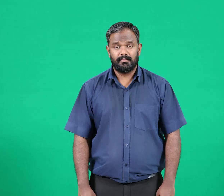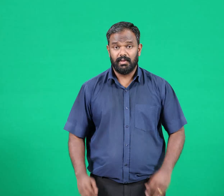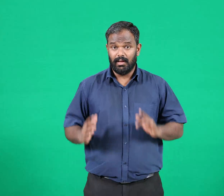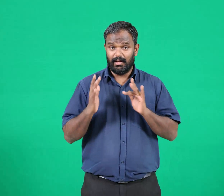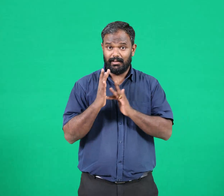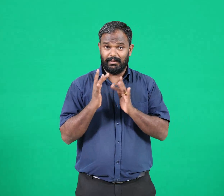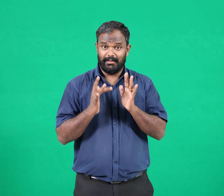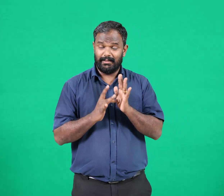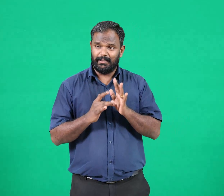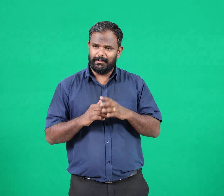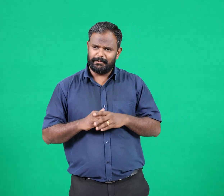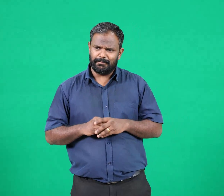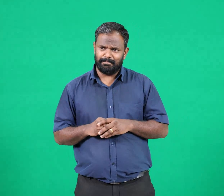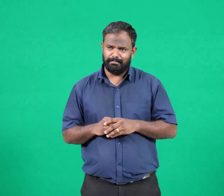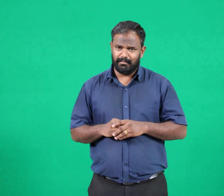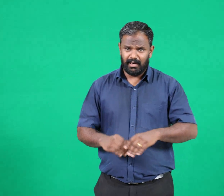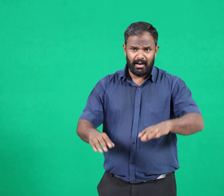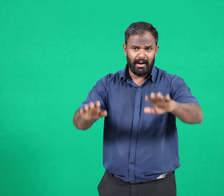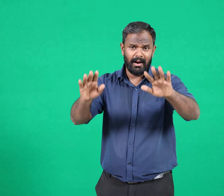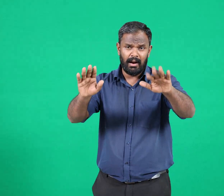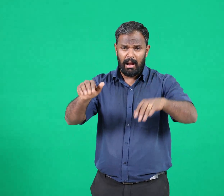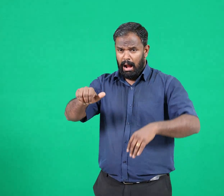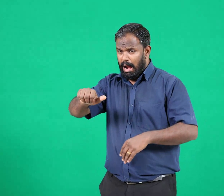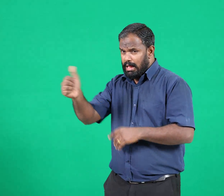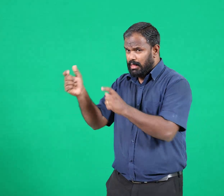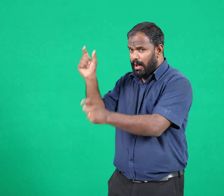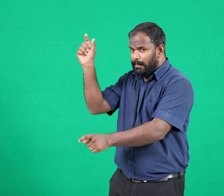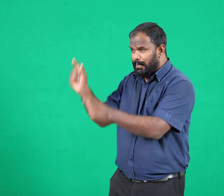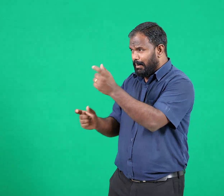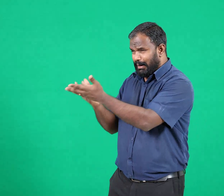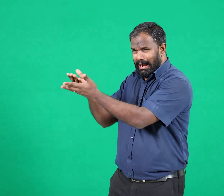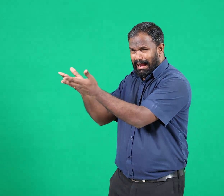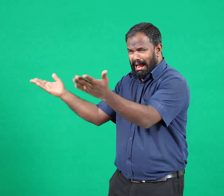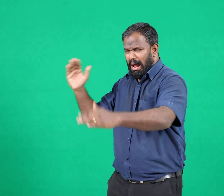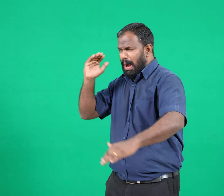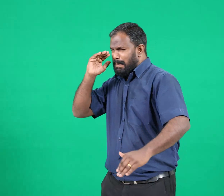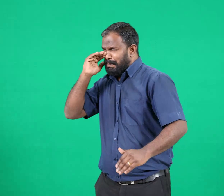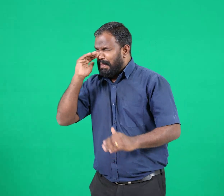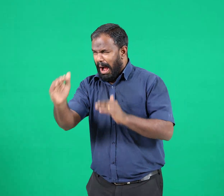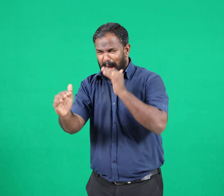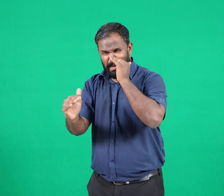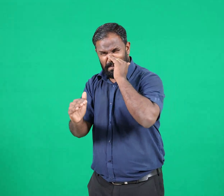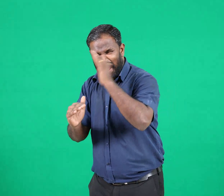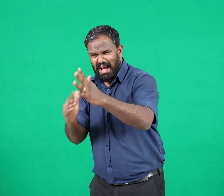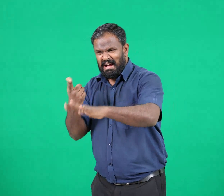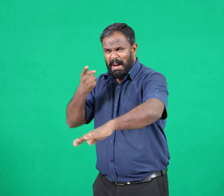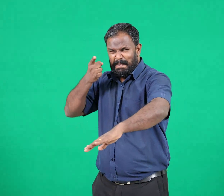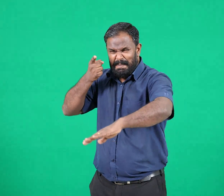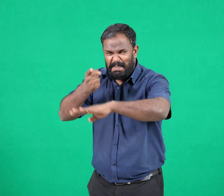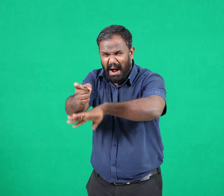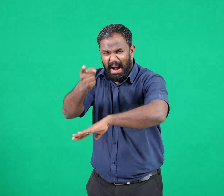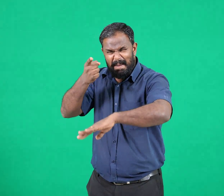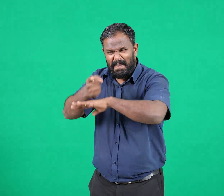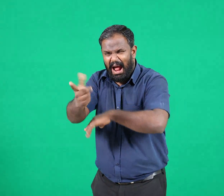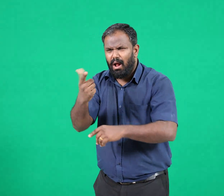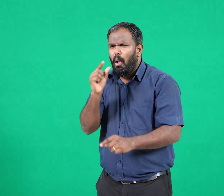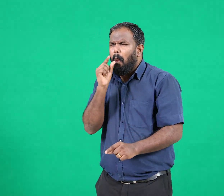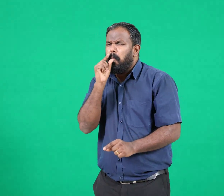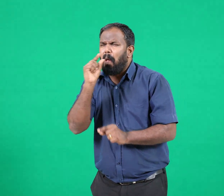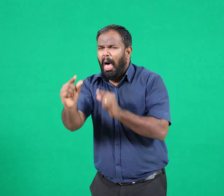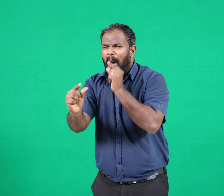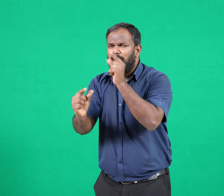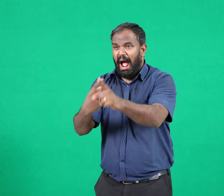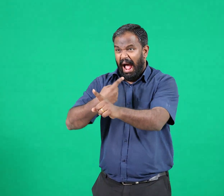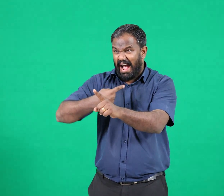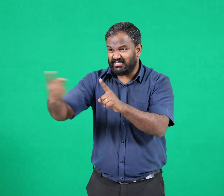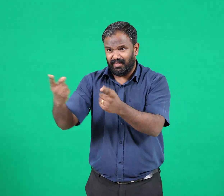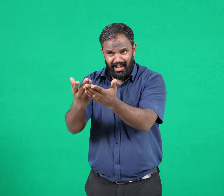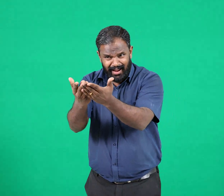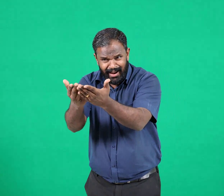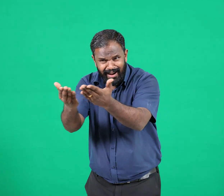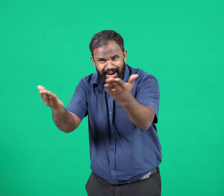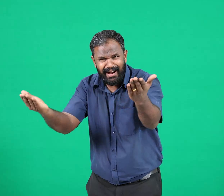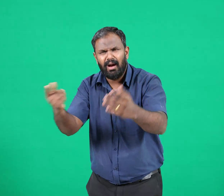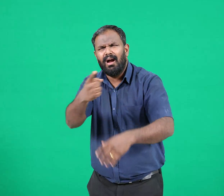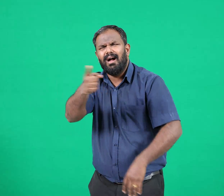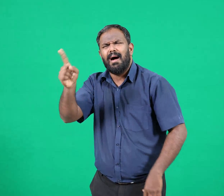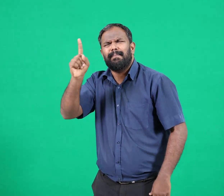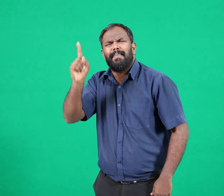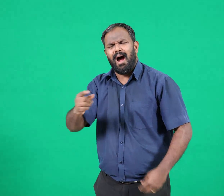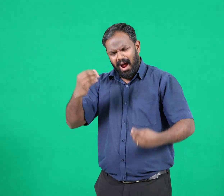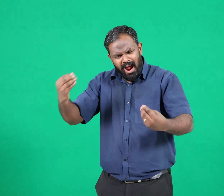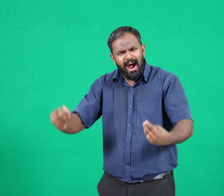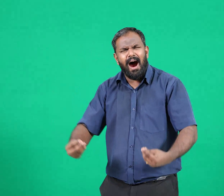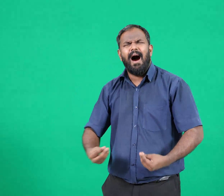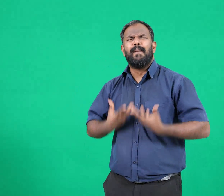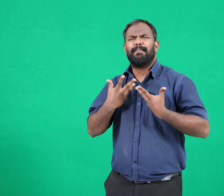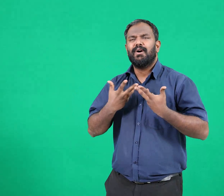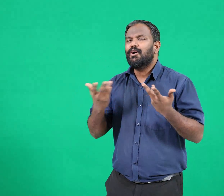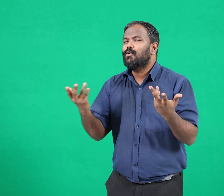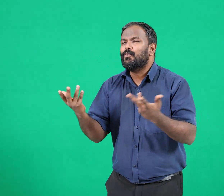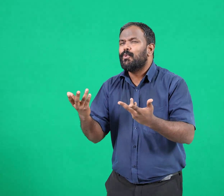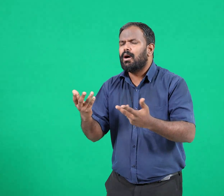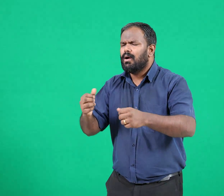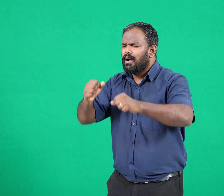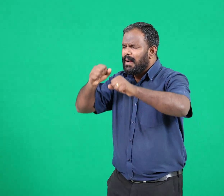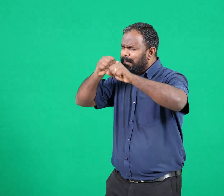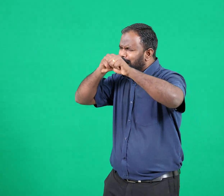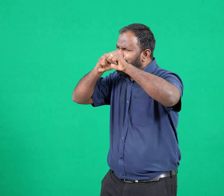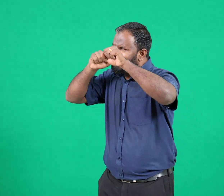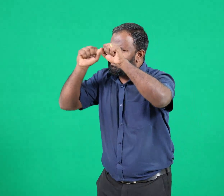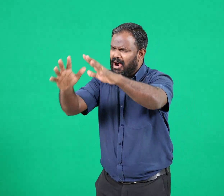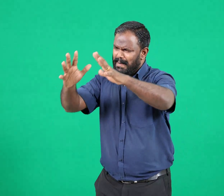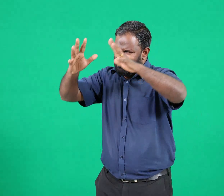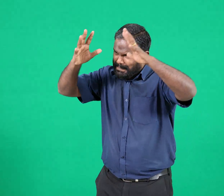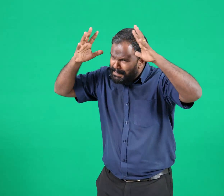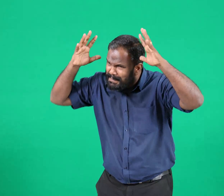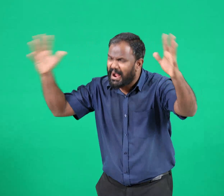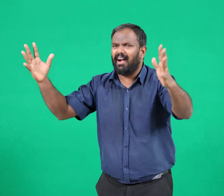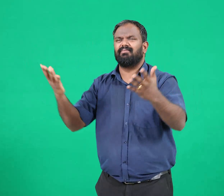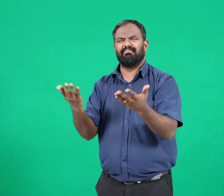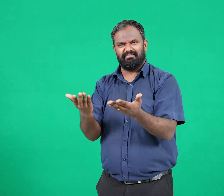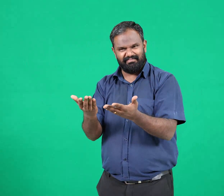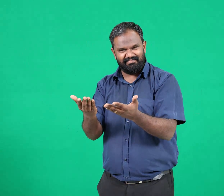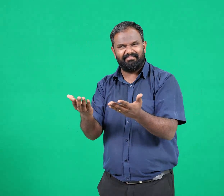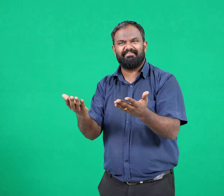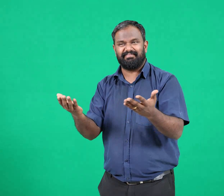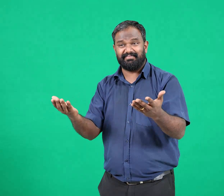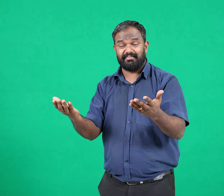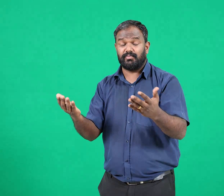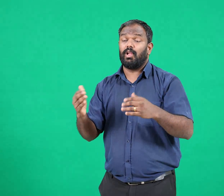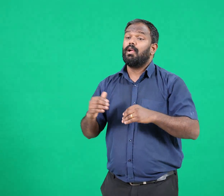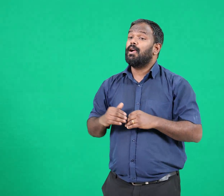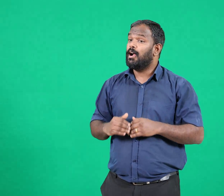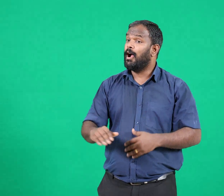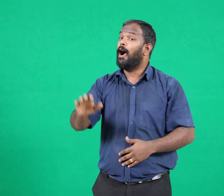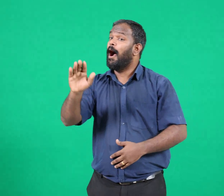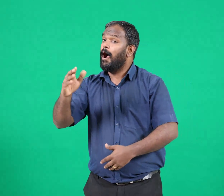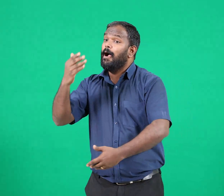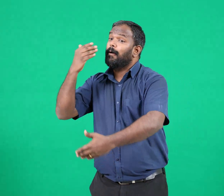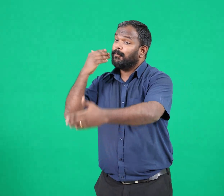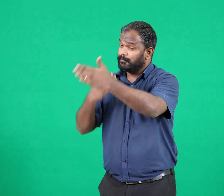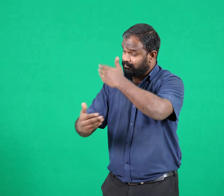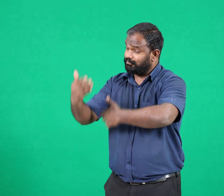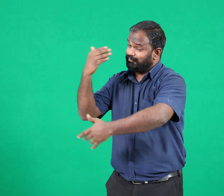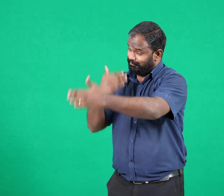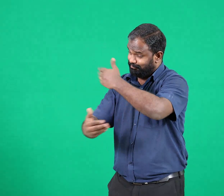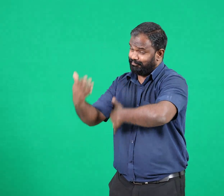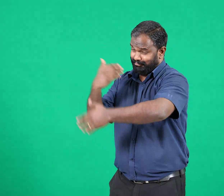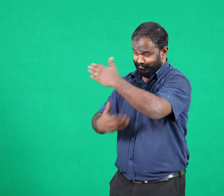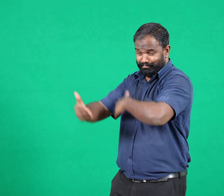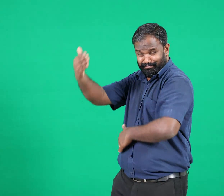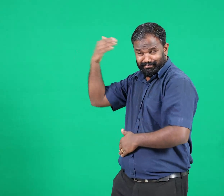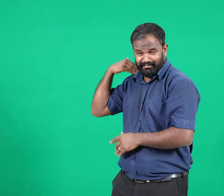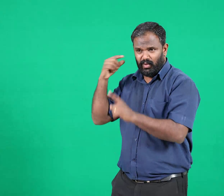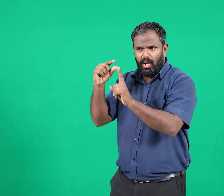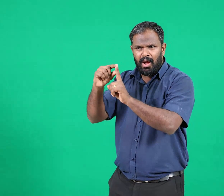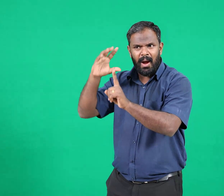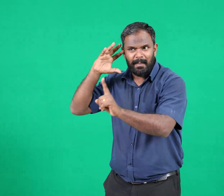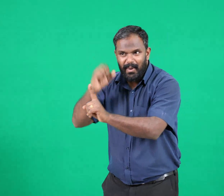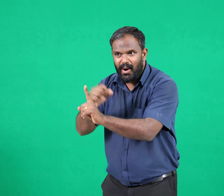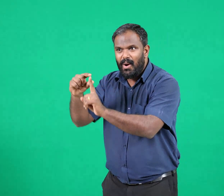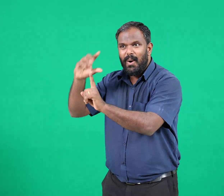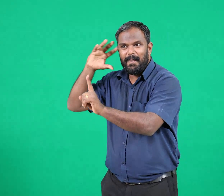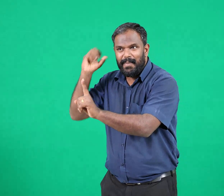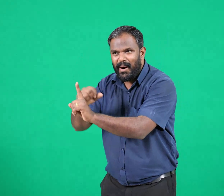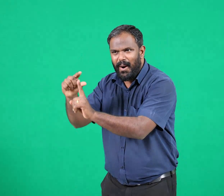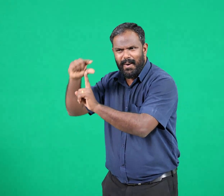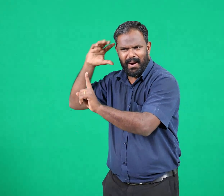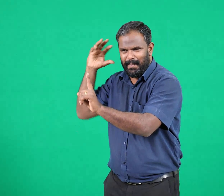Blessed are you when people insult you, persecute you, and falsely say all kinds of evil against you because of Me.